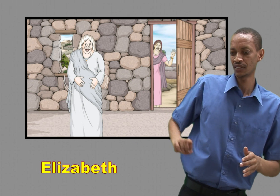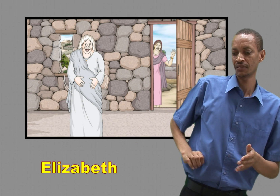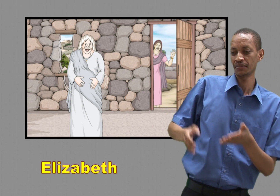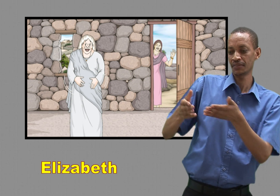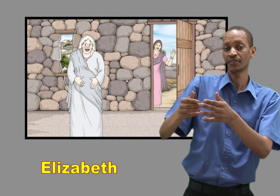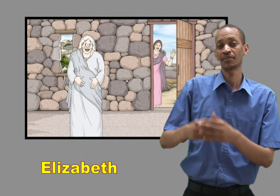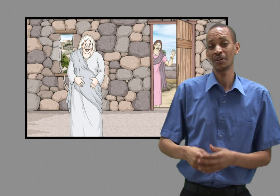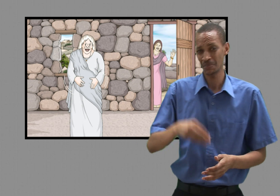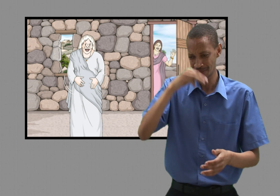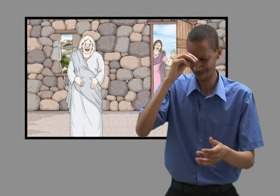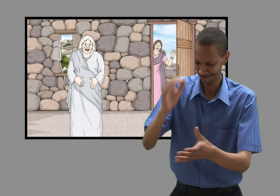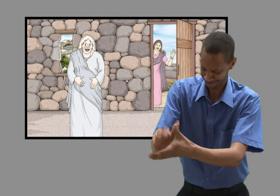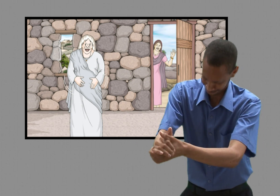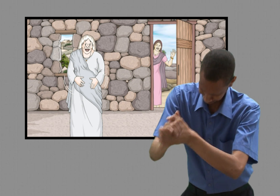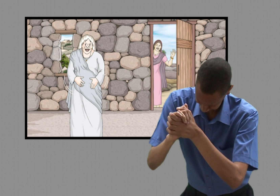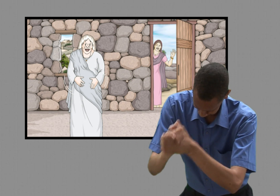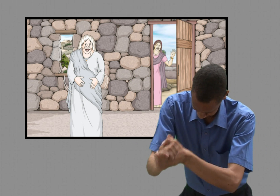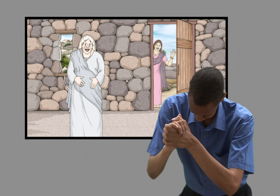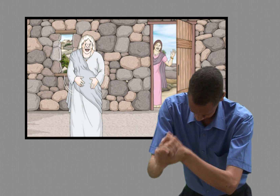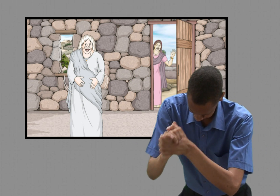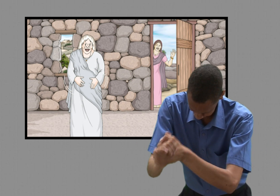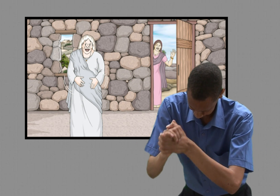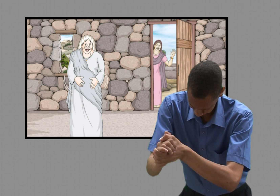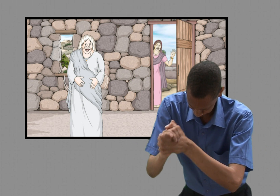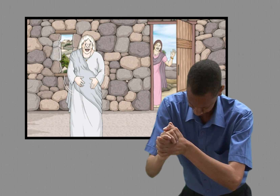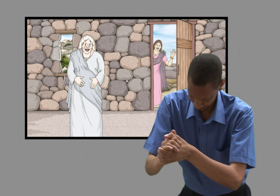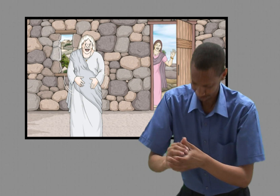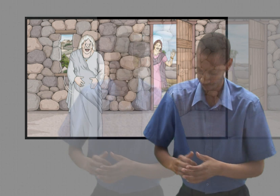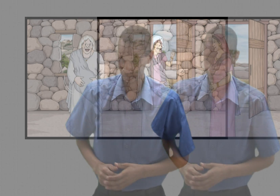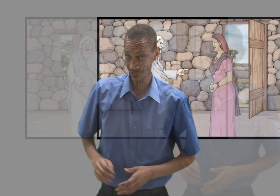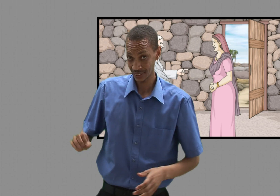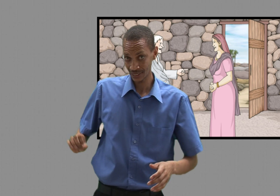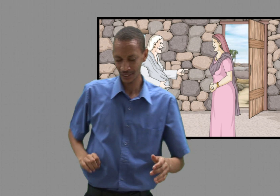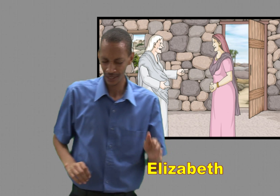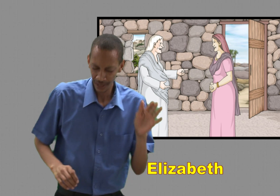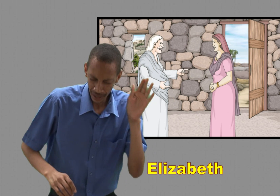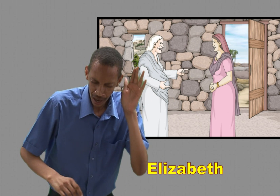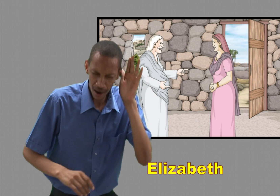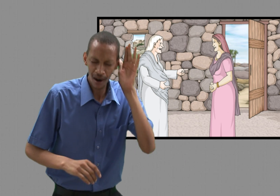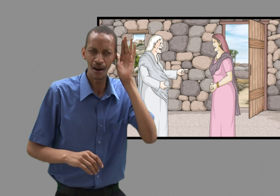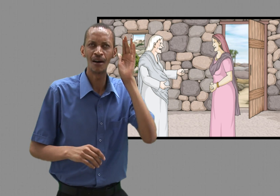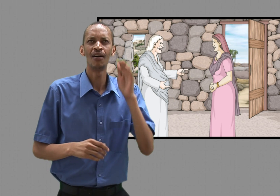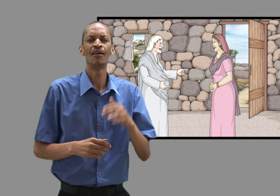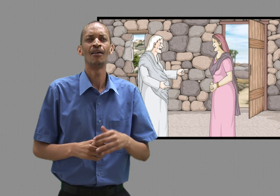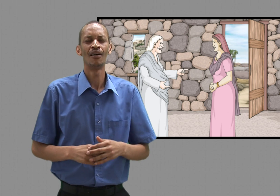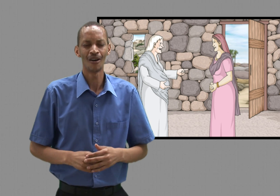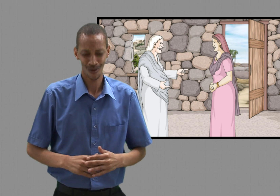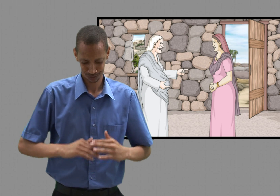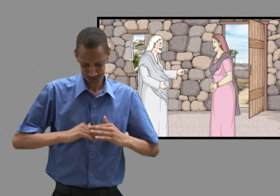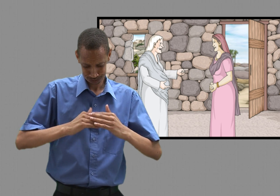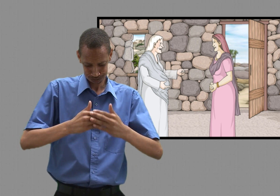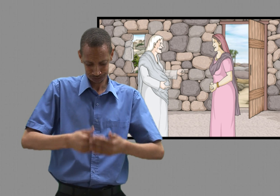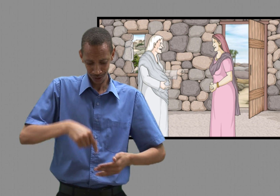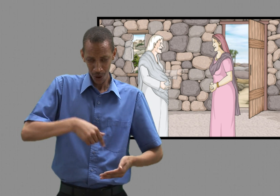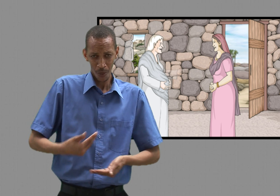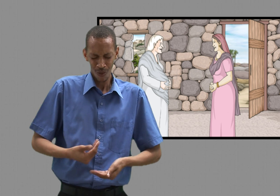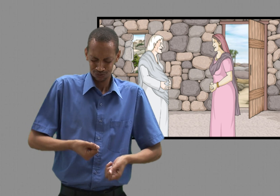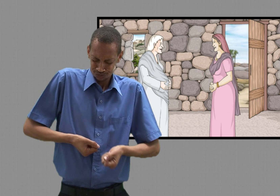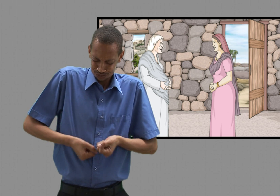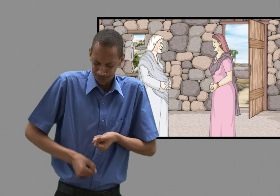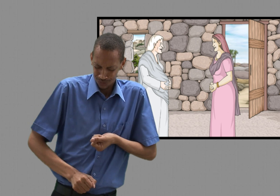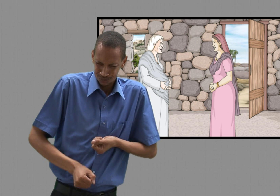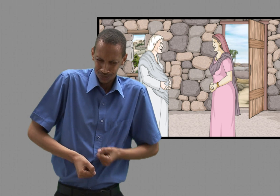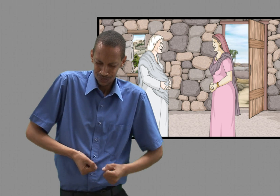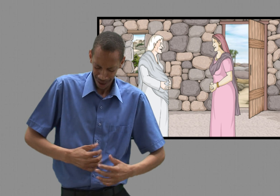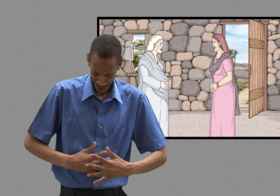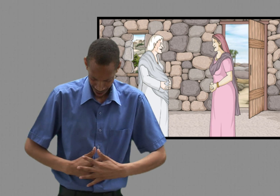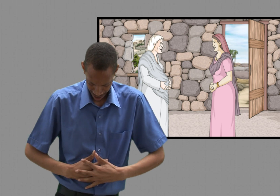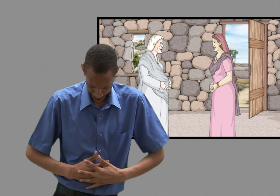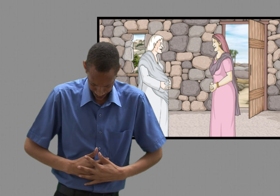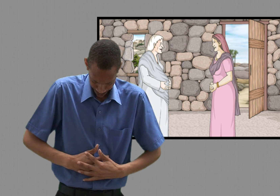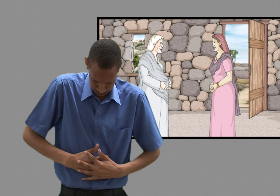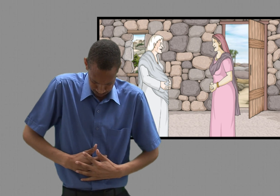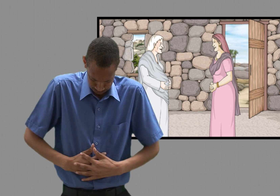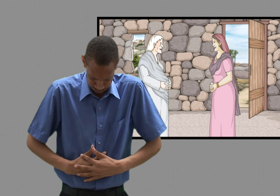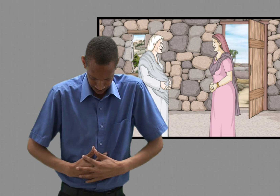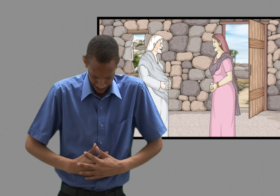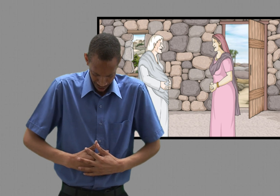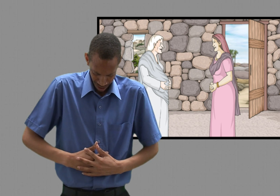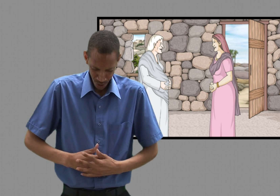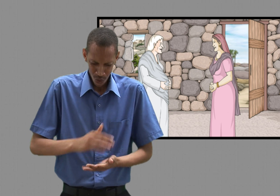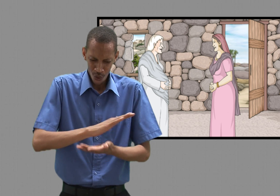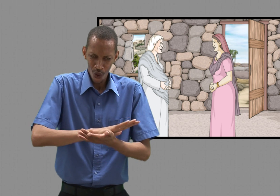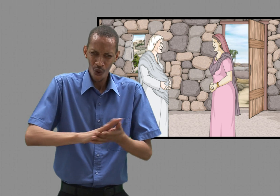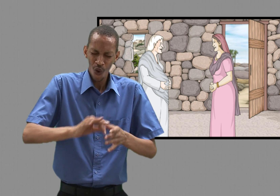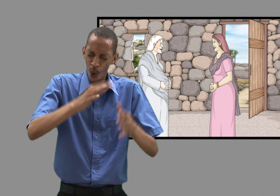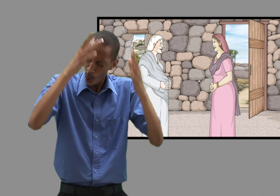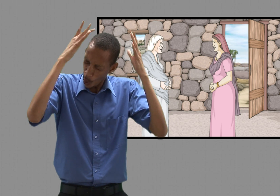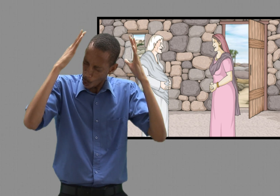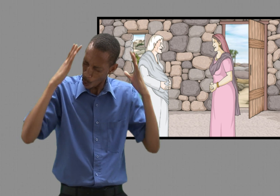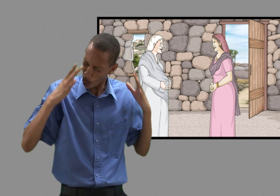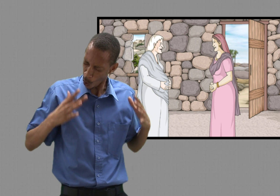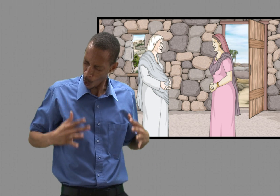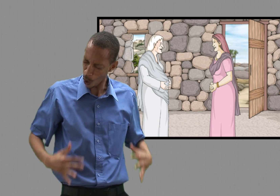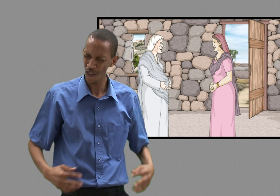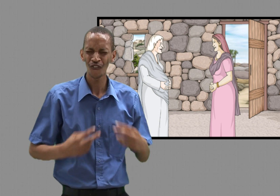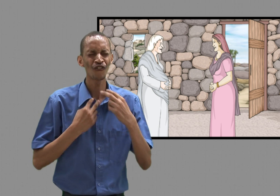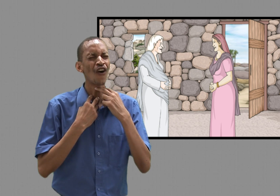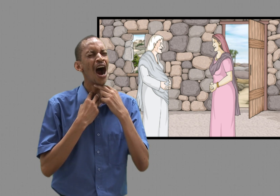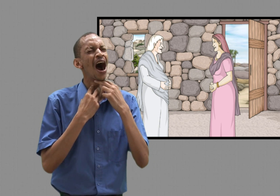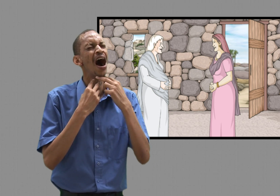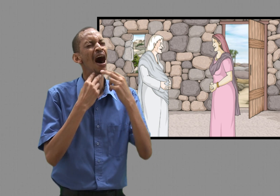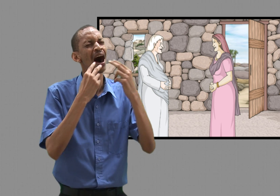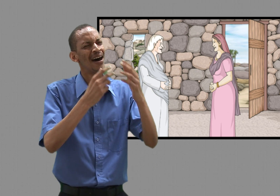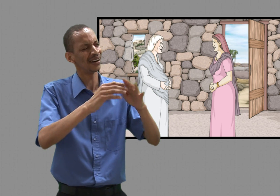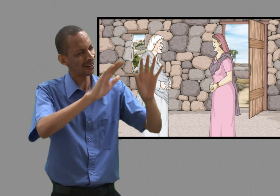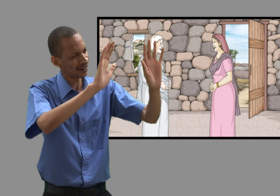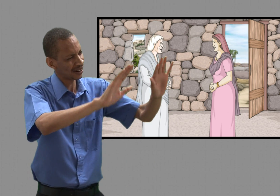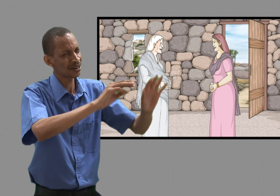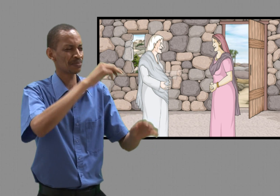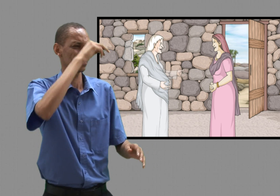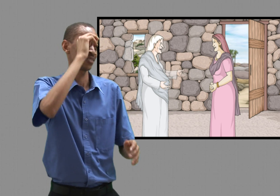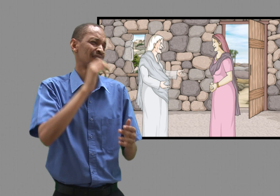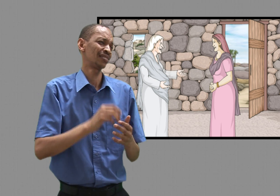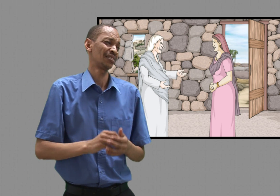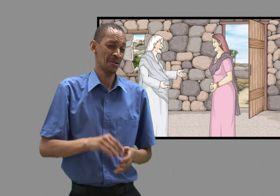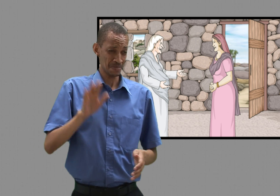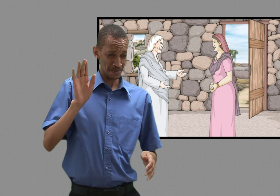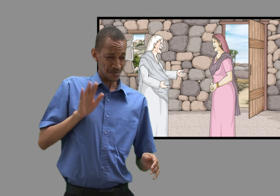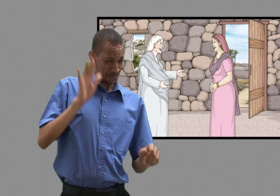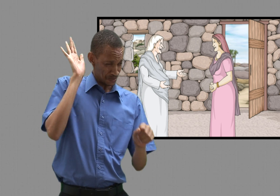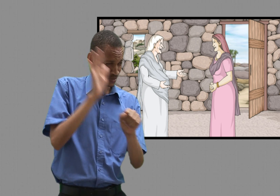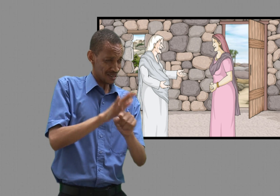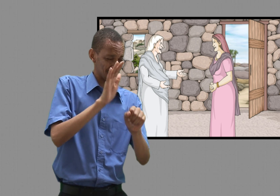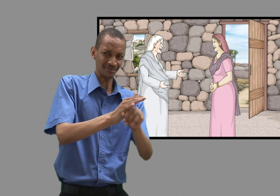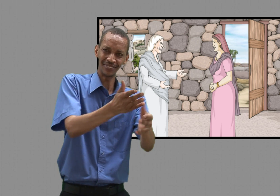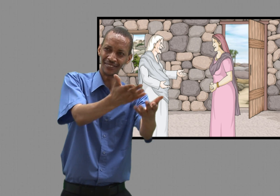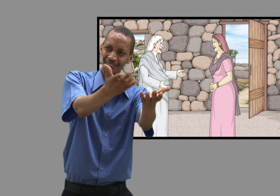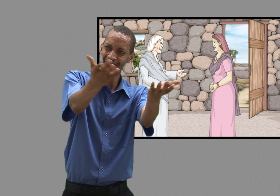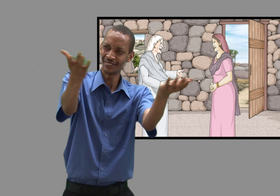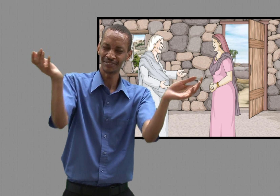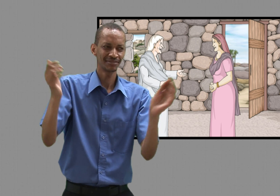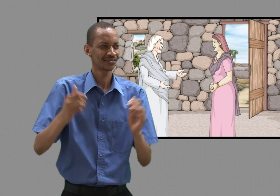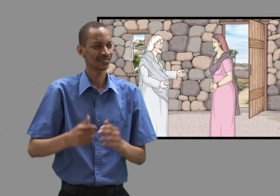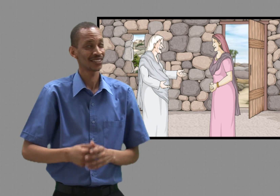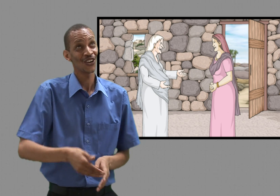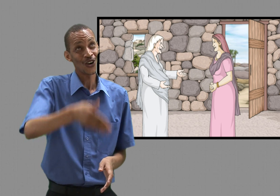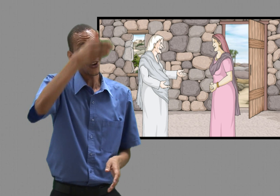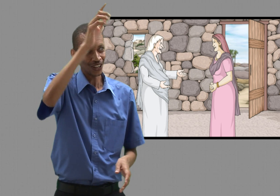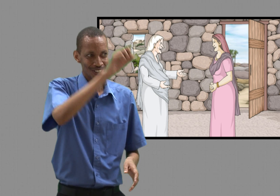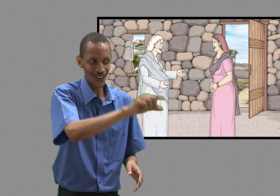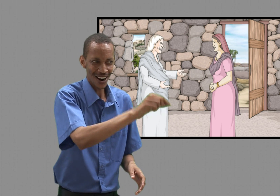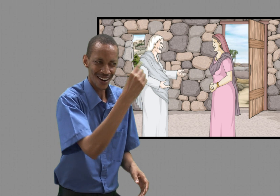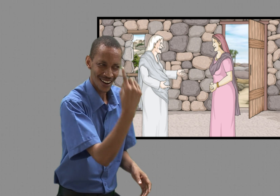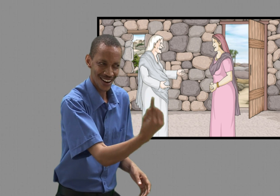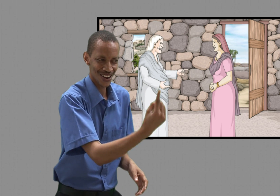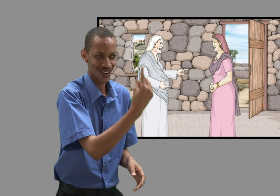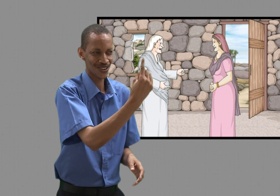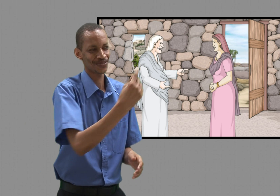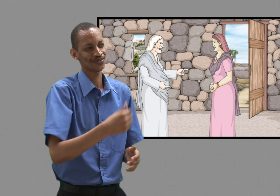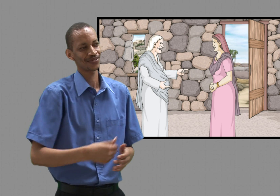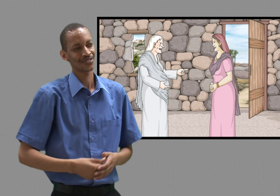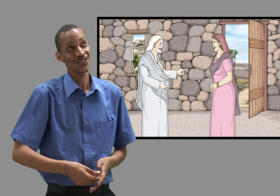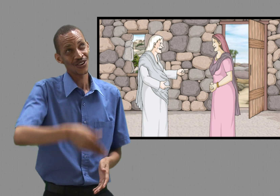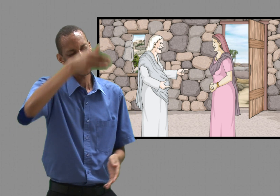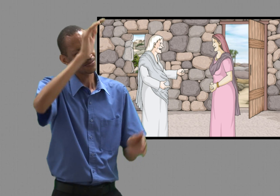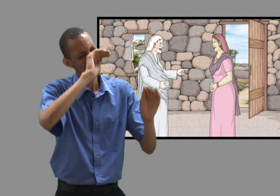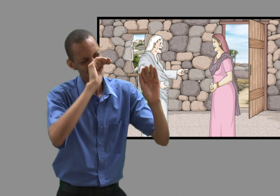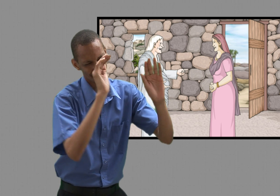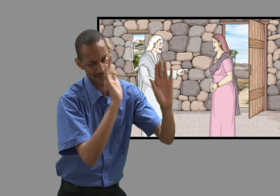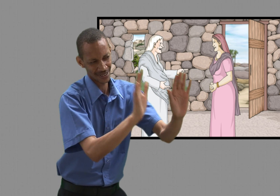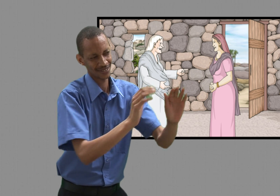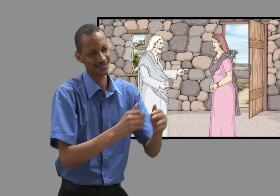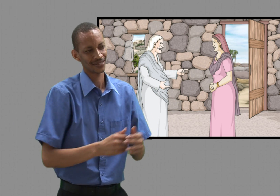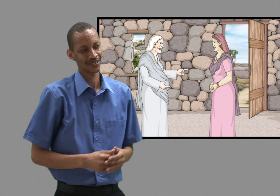When Elizabeth heard Mary’s greeting, the baby leaped in her womb, and Elizabeth was filled with the Holy Spirit. In a loud voice she exclaimed, “Blessed are you among women, and blessed is the fruit of your womb! And why am I so honored, that the mother of my Lord should come to me?